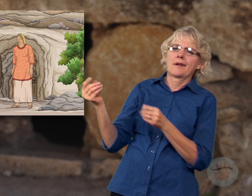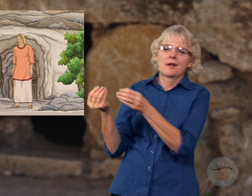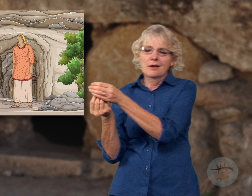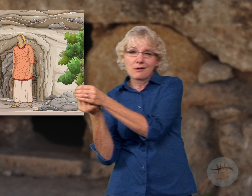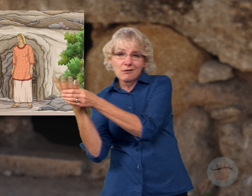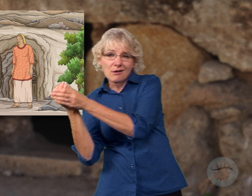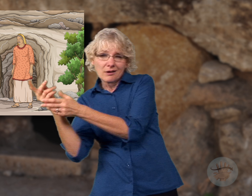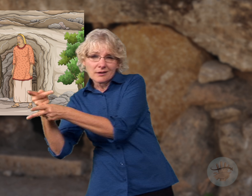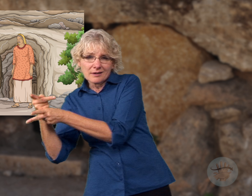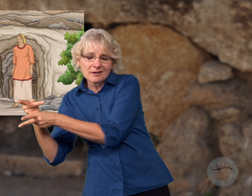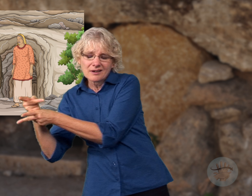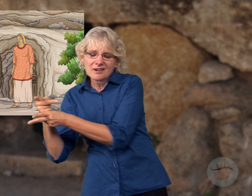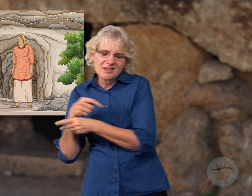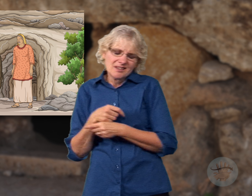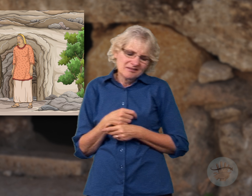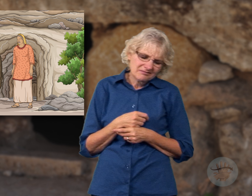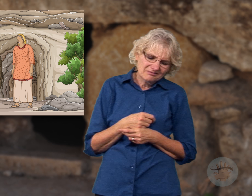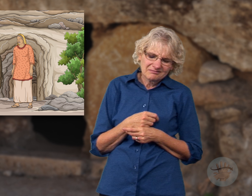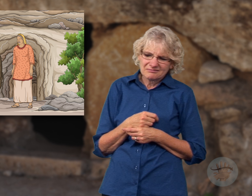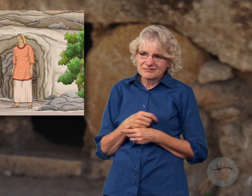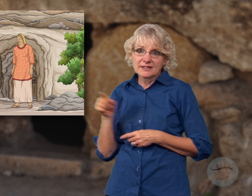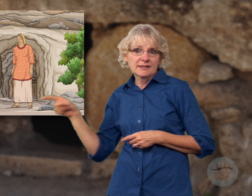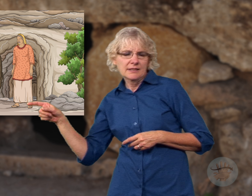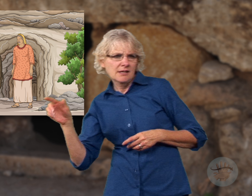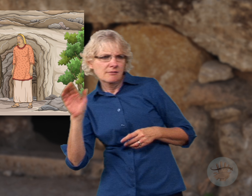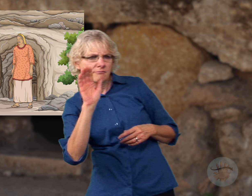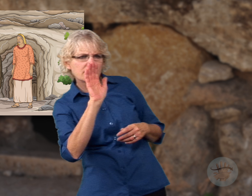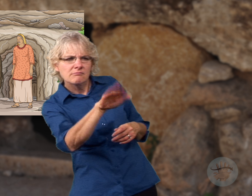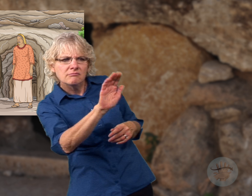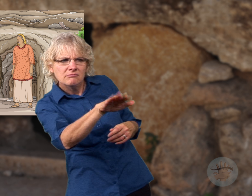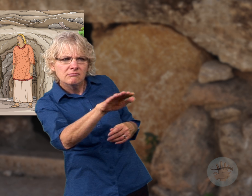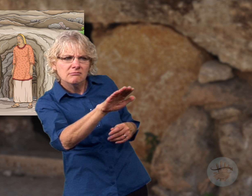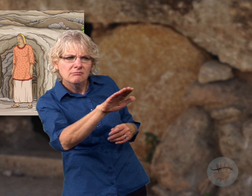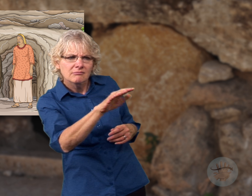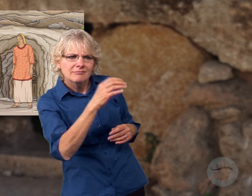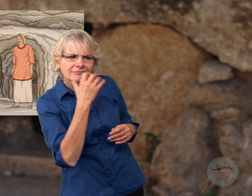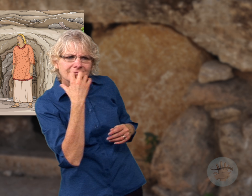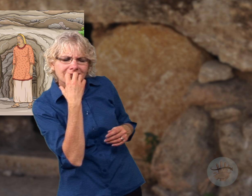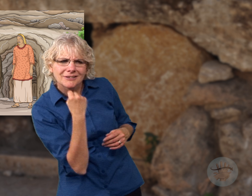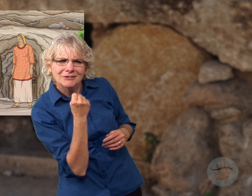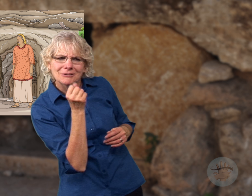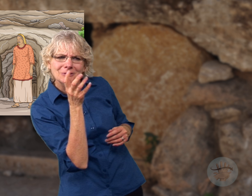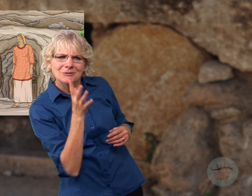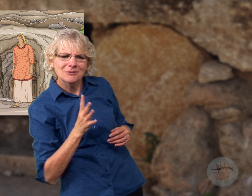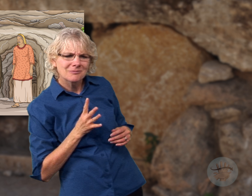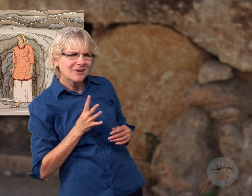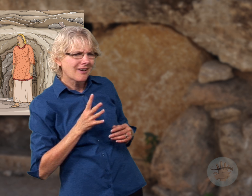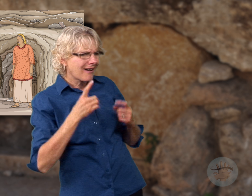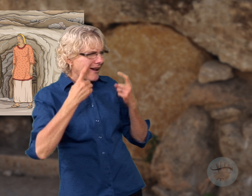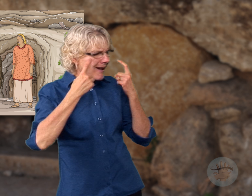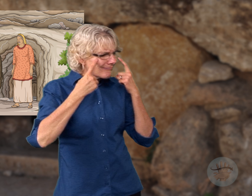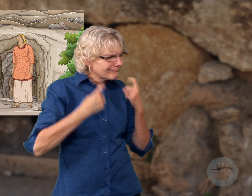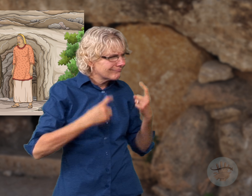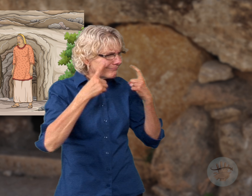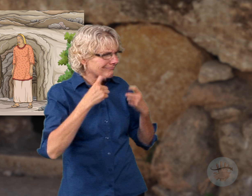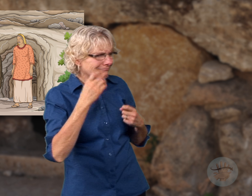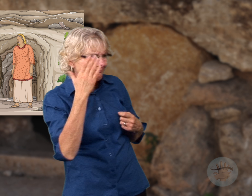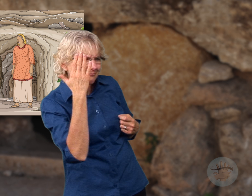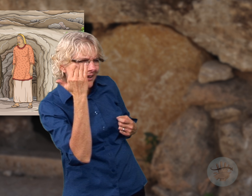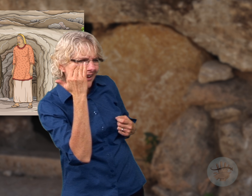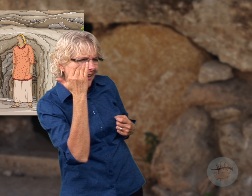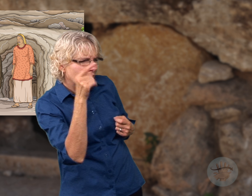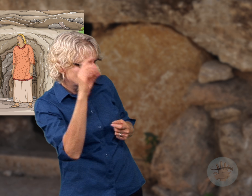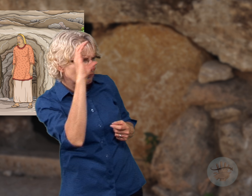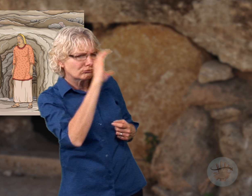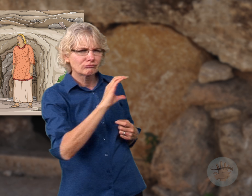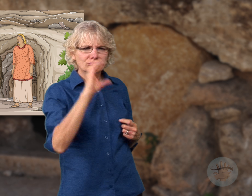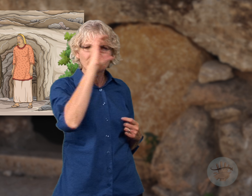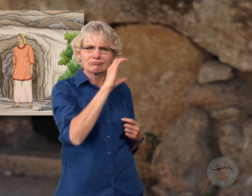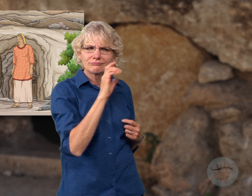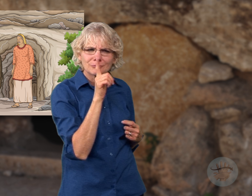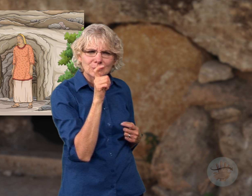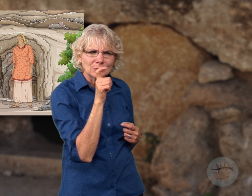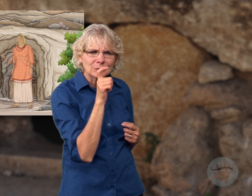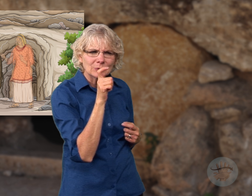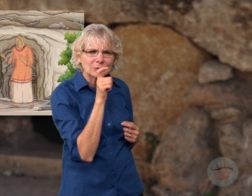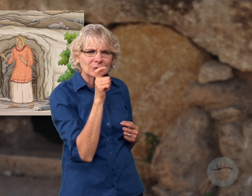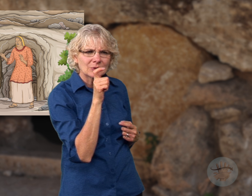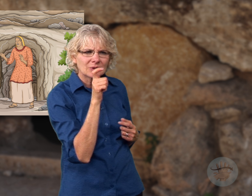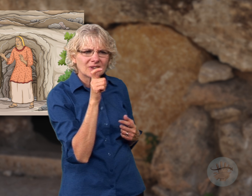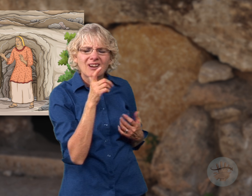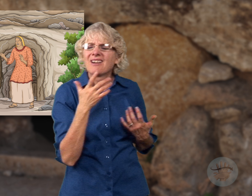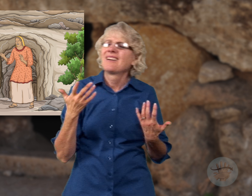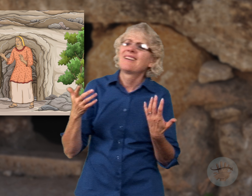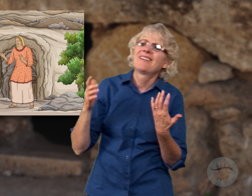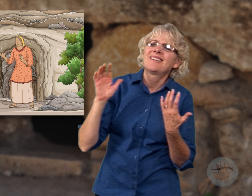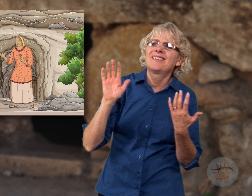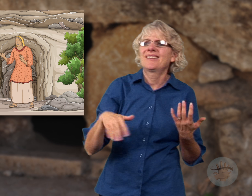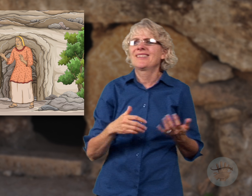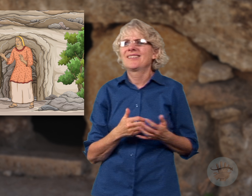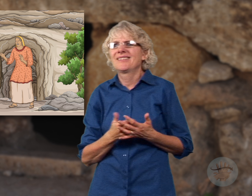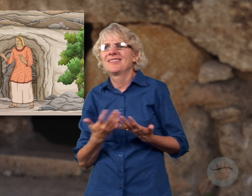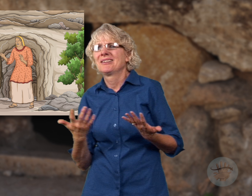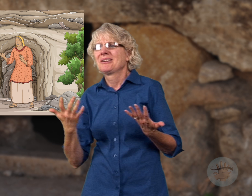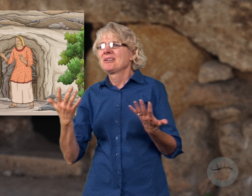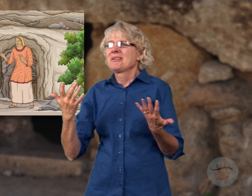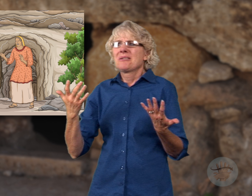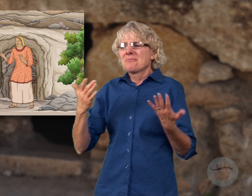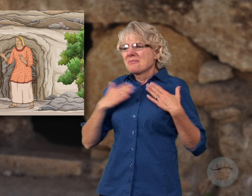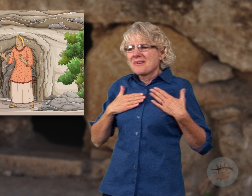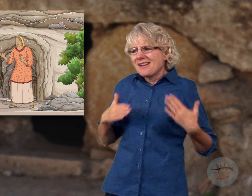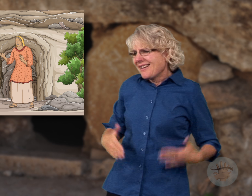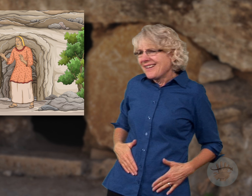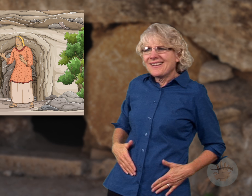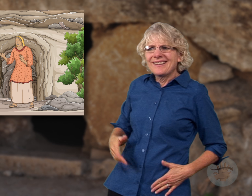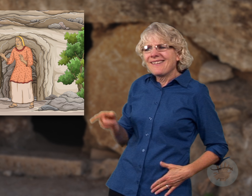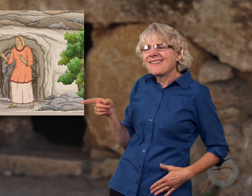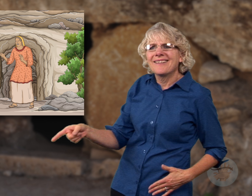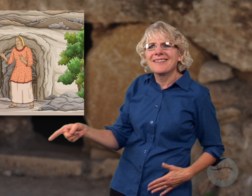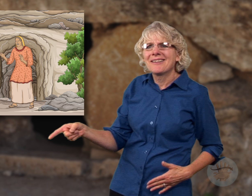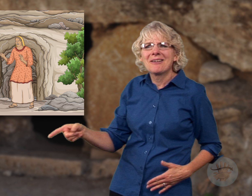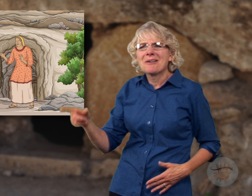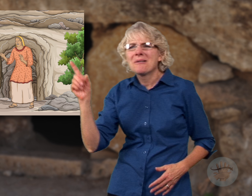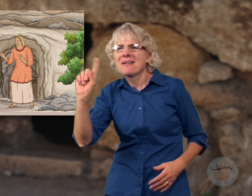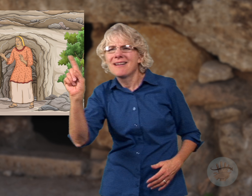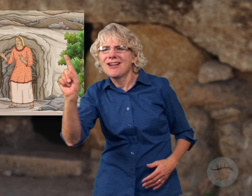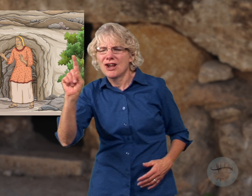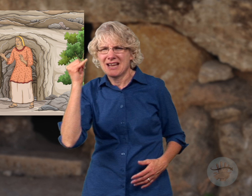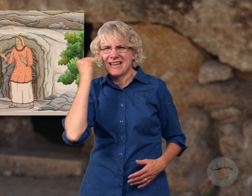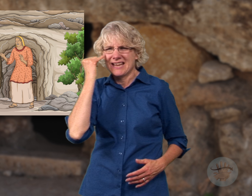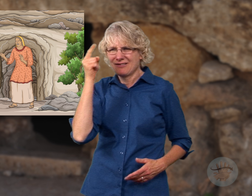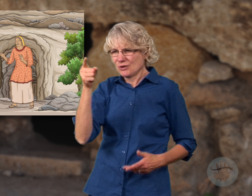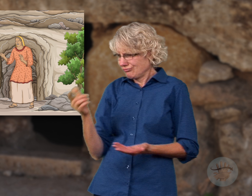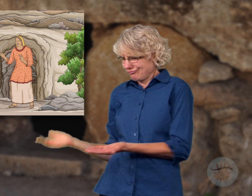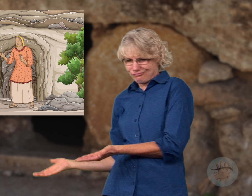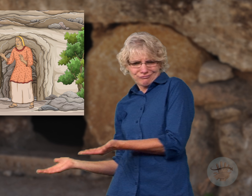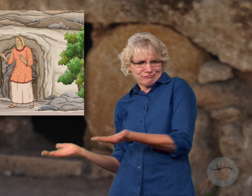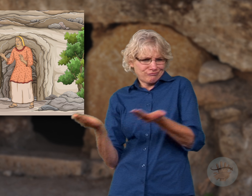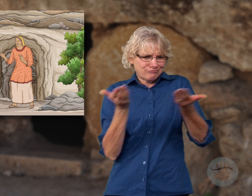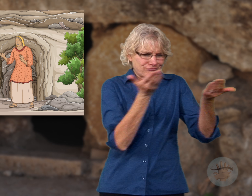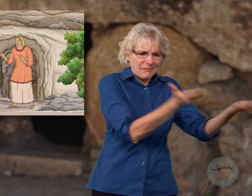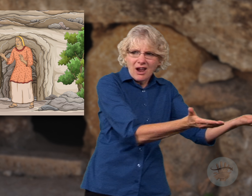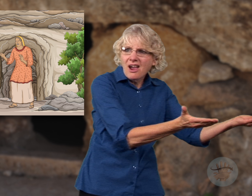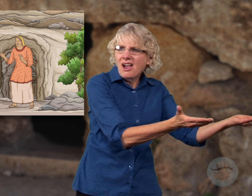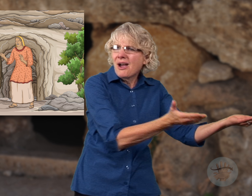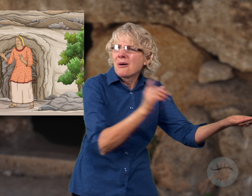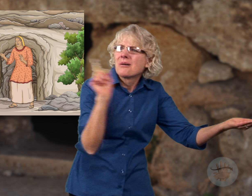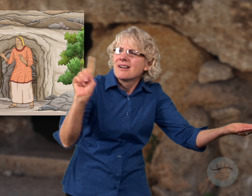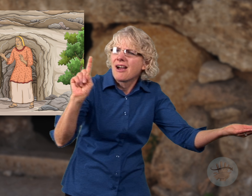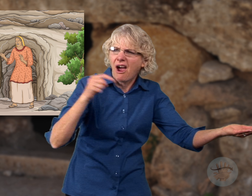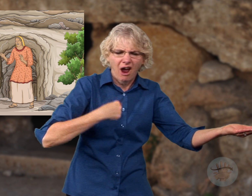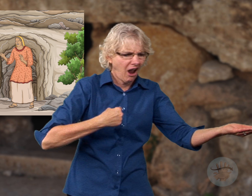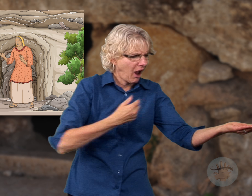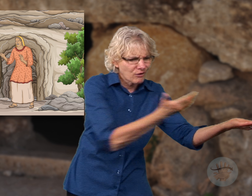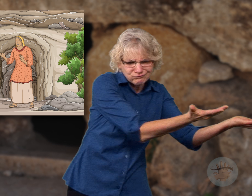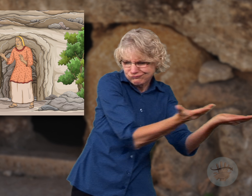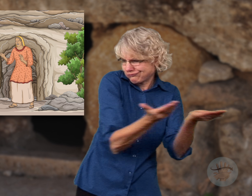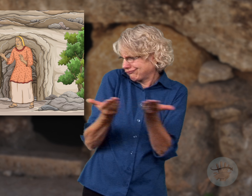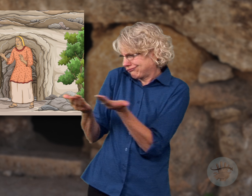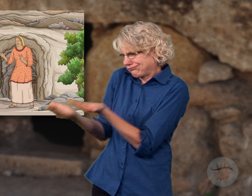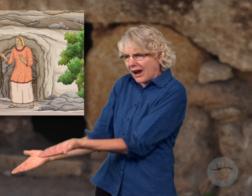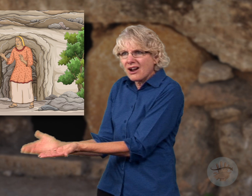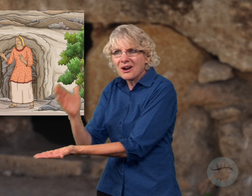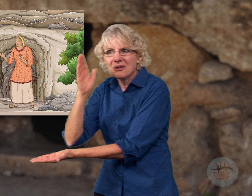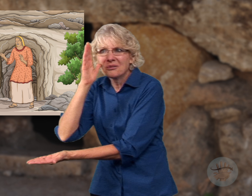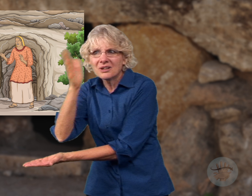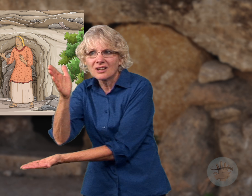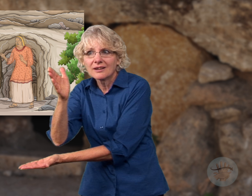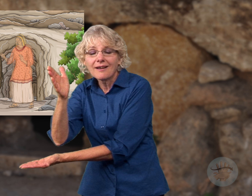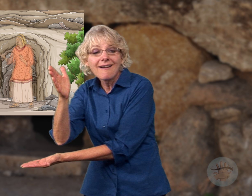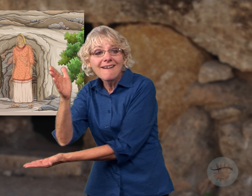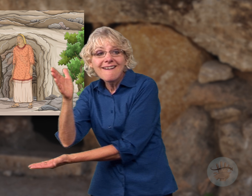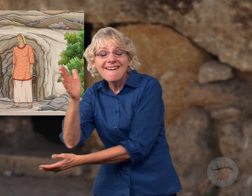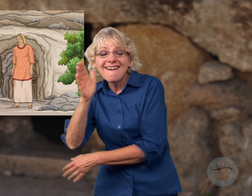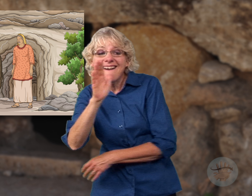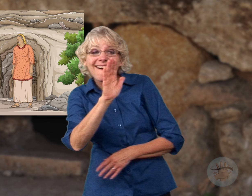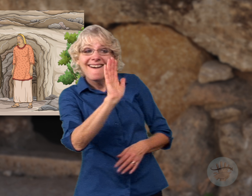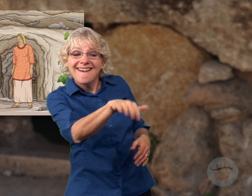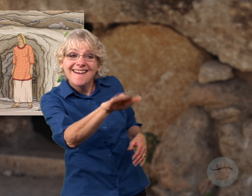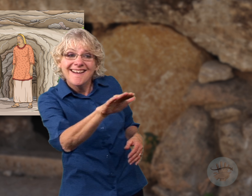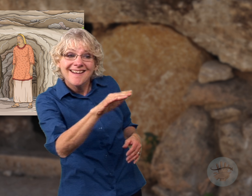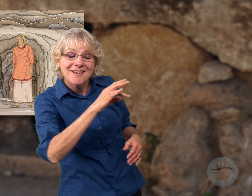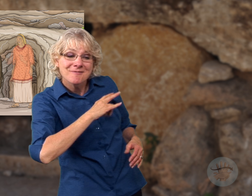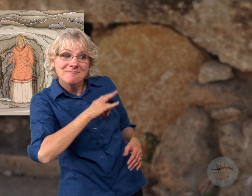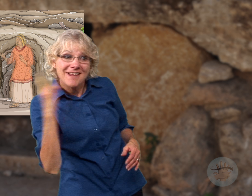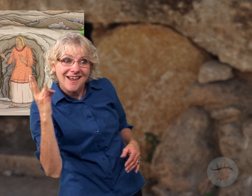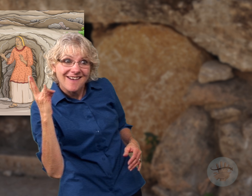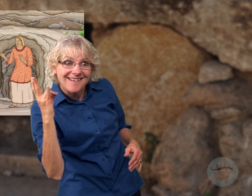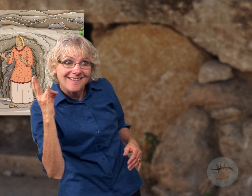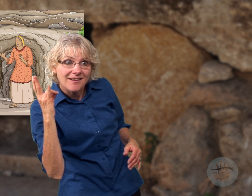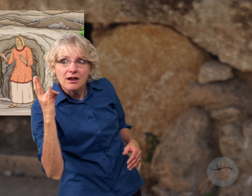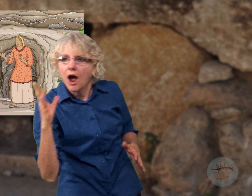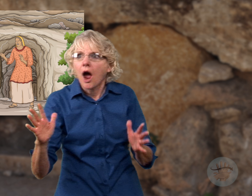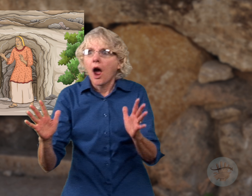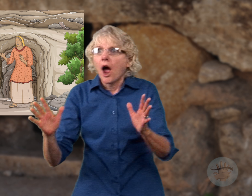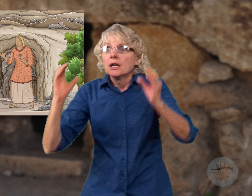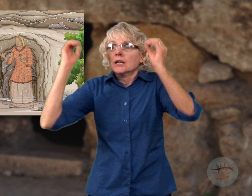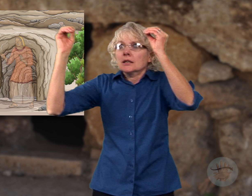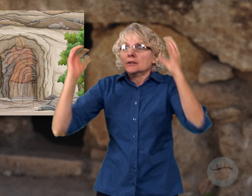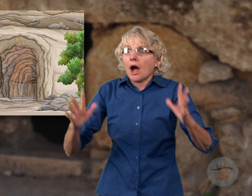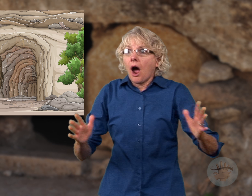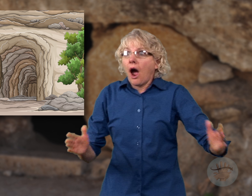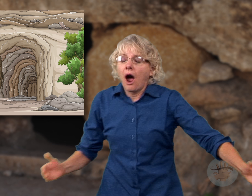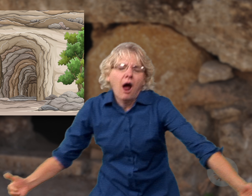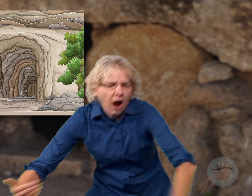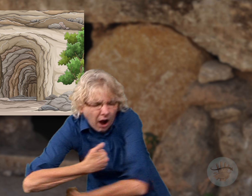“Whom are you seeking?” Thinking He was the gardener, she said, “Sir, if you have carried Him off, tell me where you have put Him, and I will get Him.”